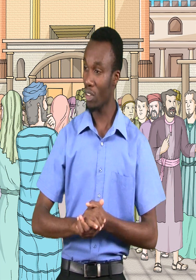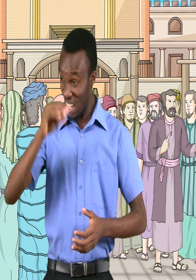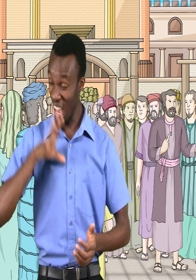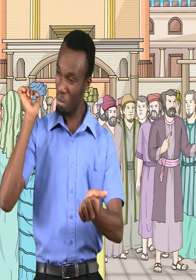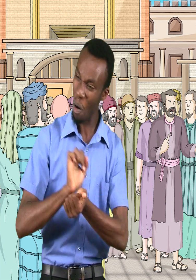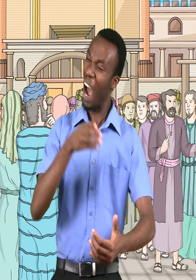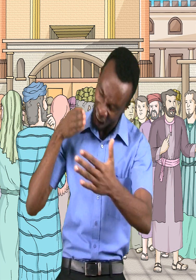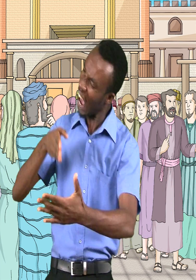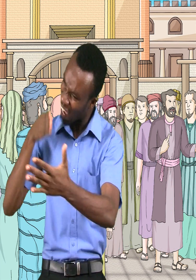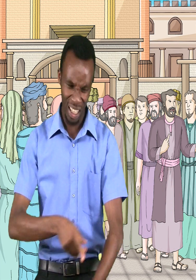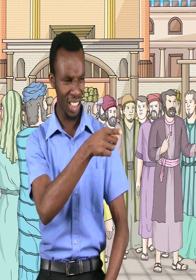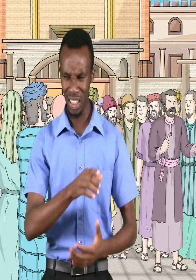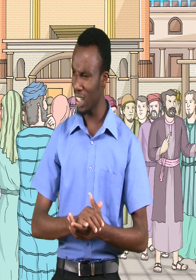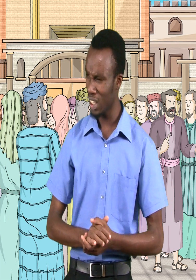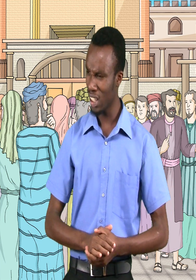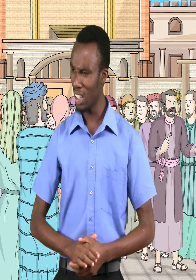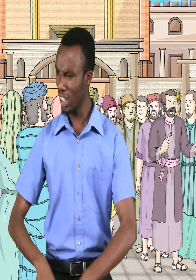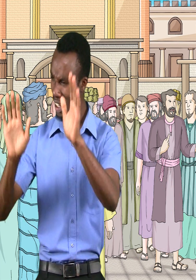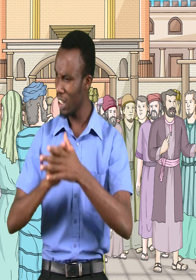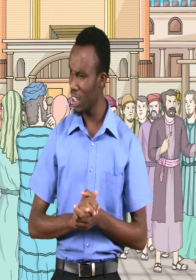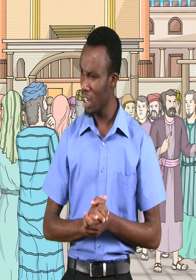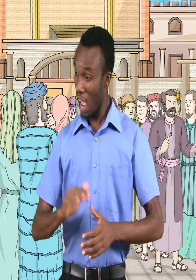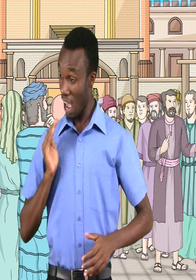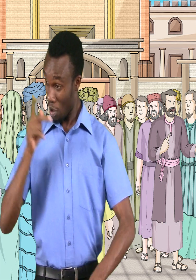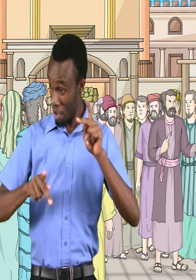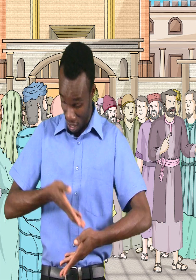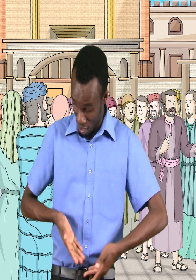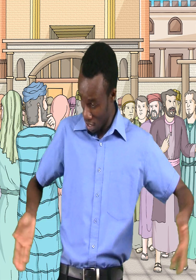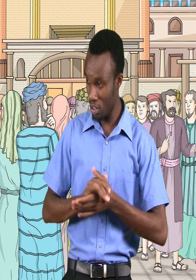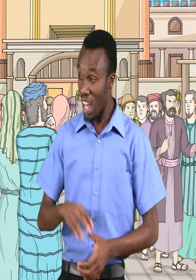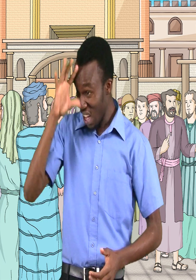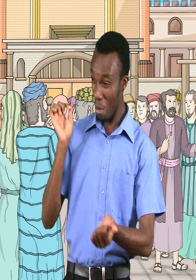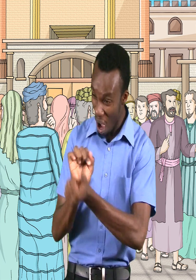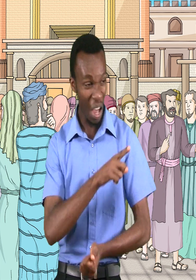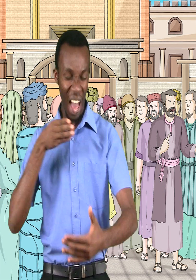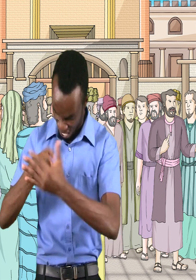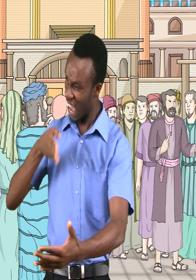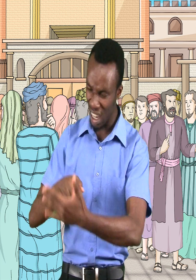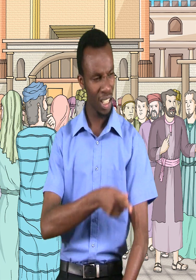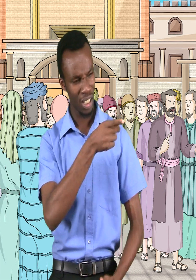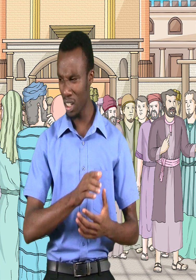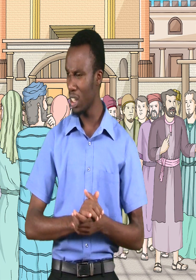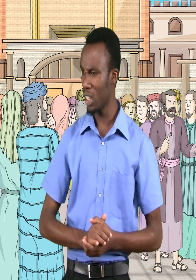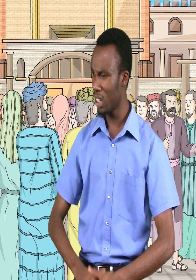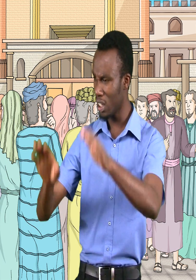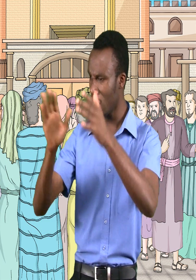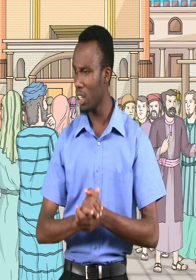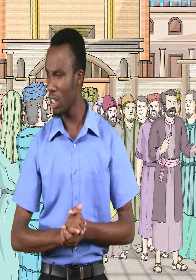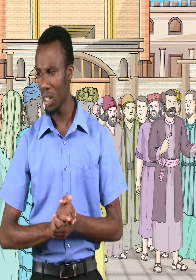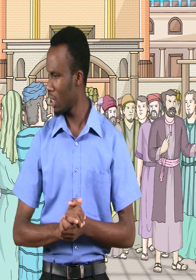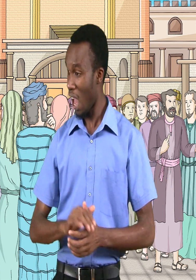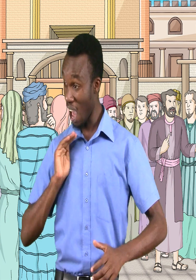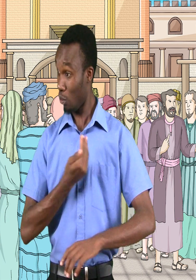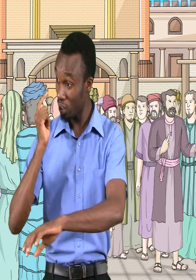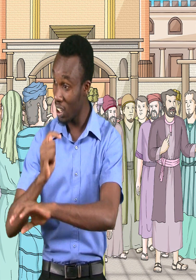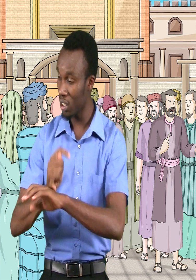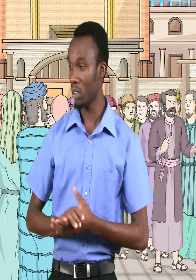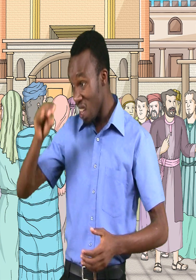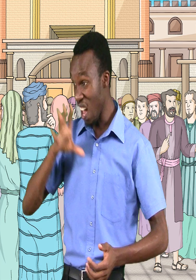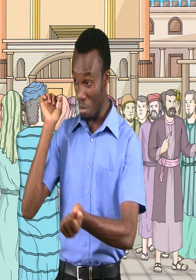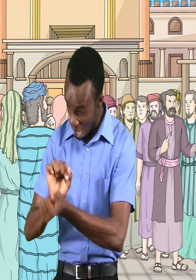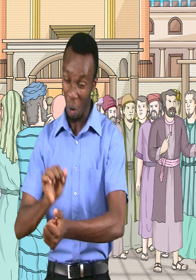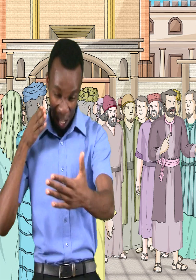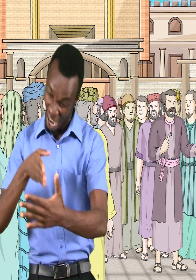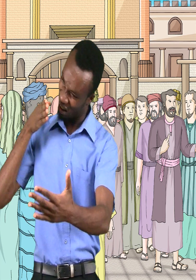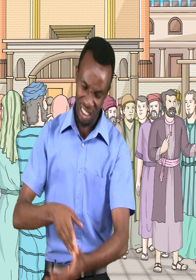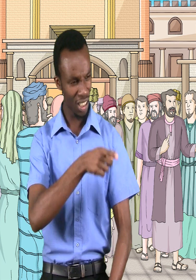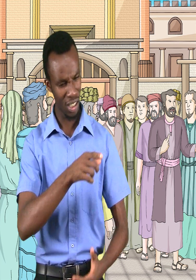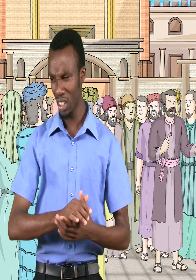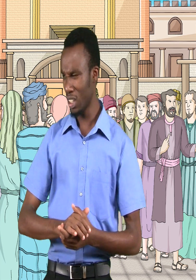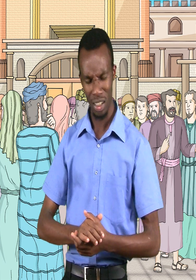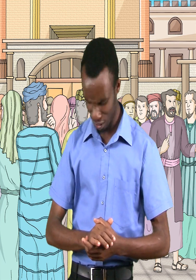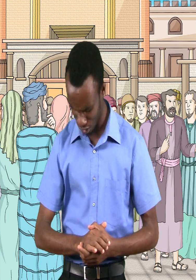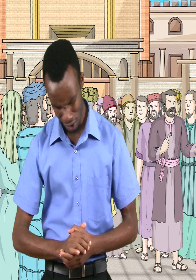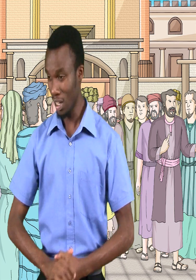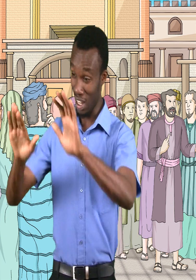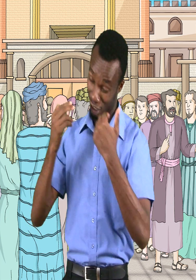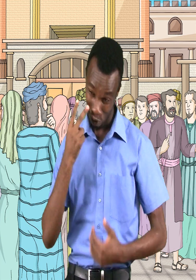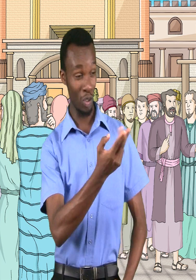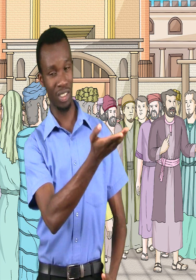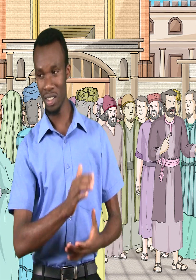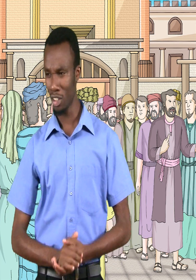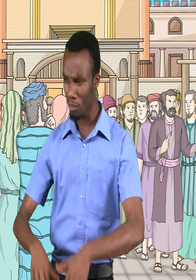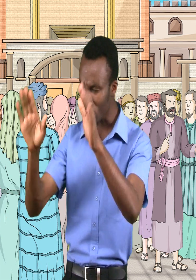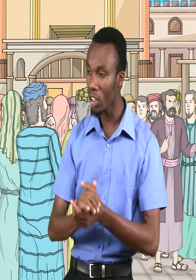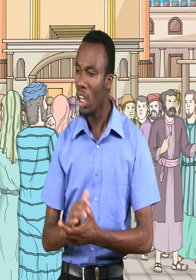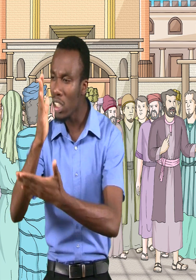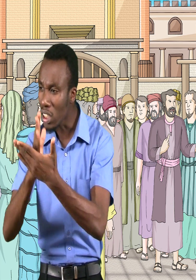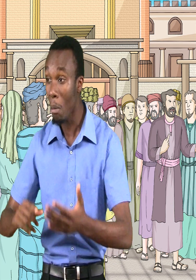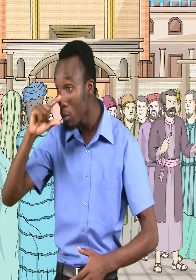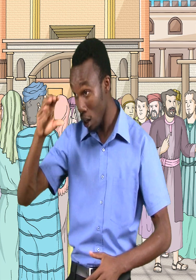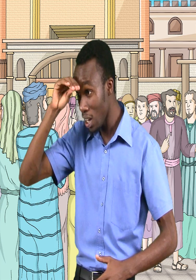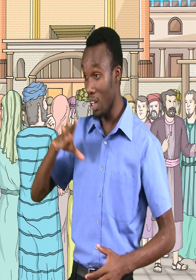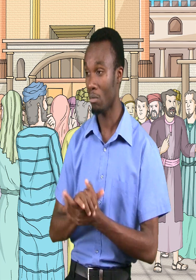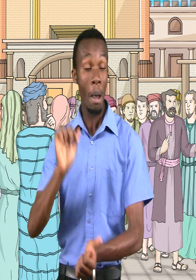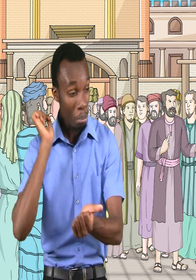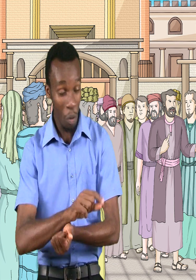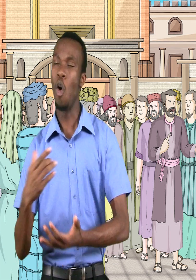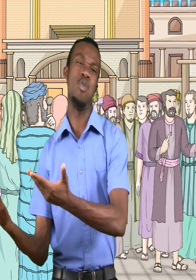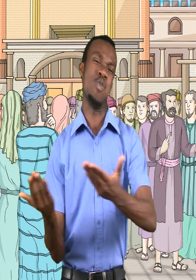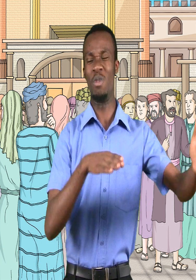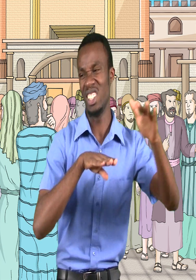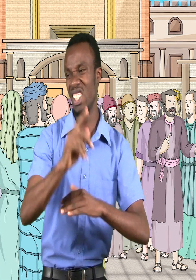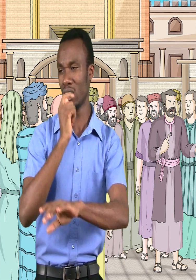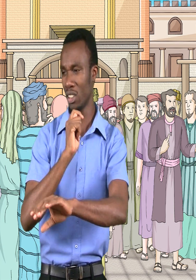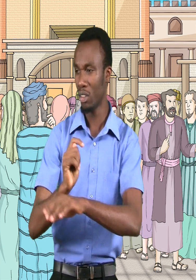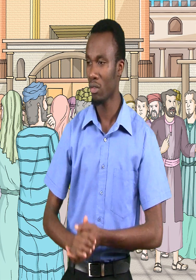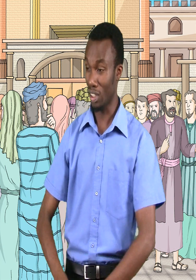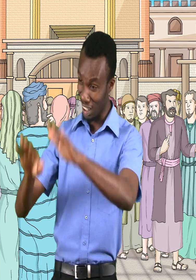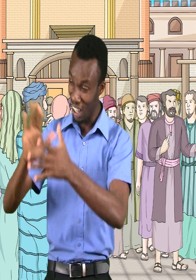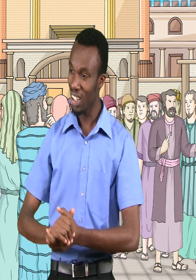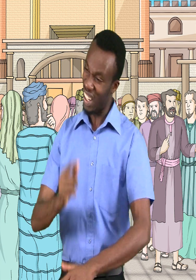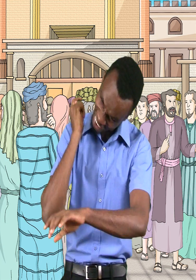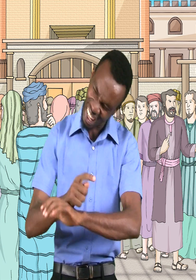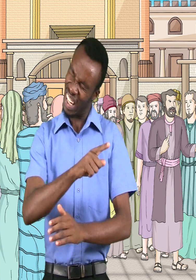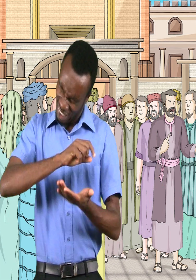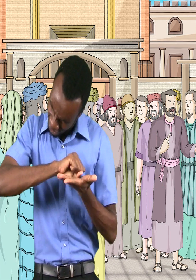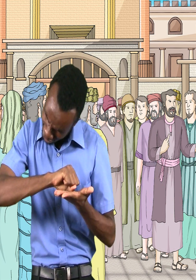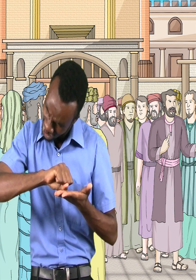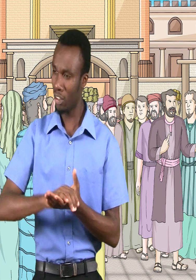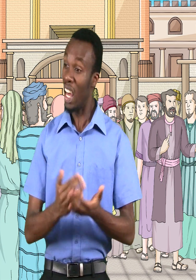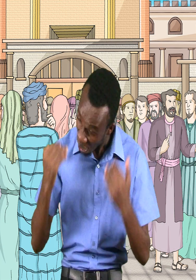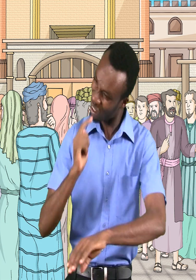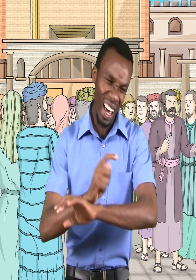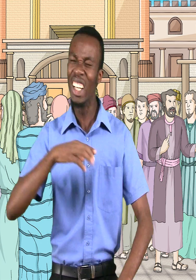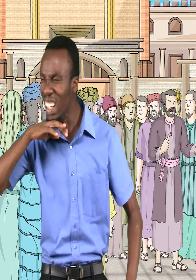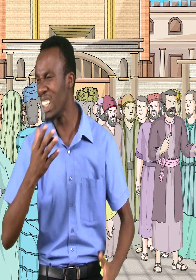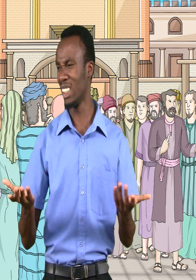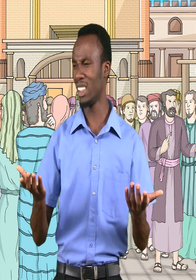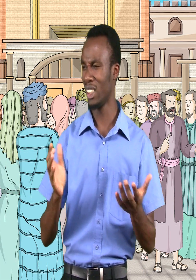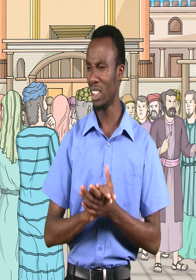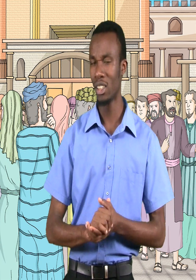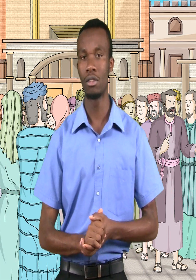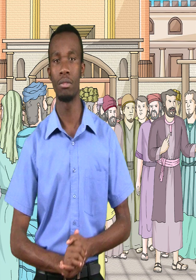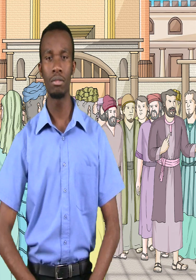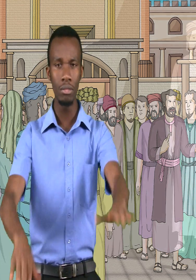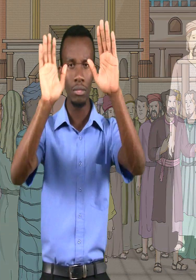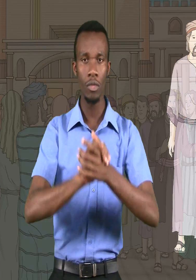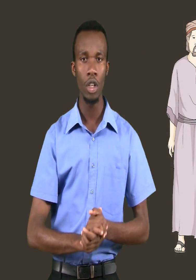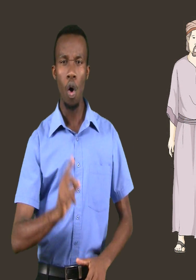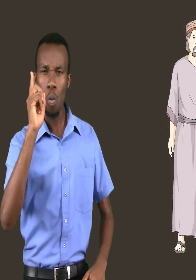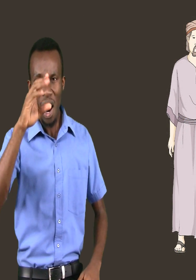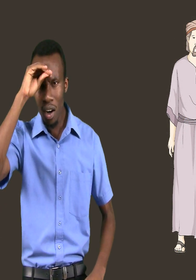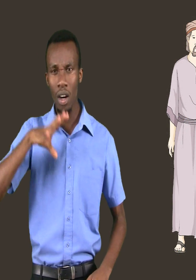Furthermore, he has brought Greeks into the temple and defiled this holy place.”